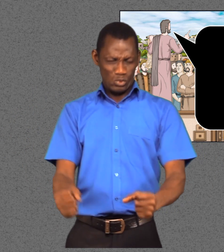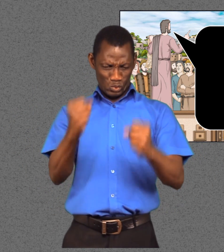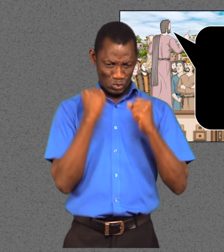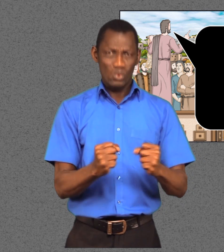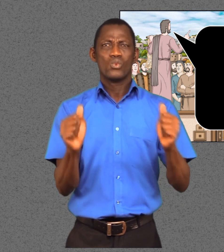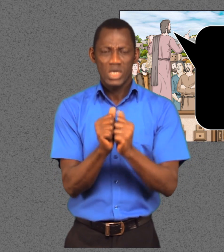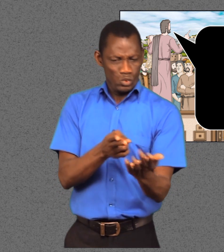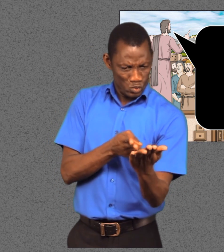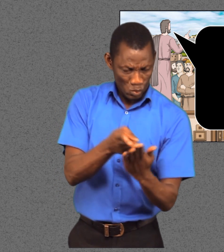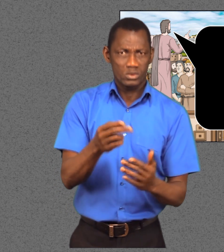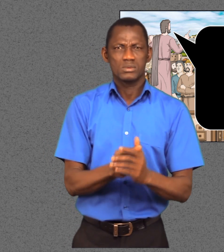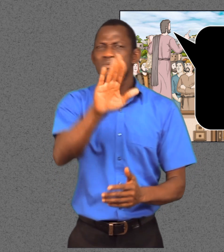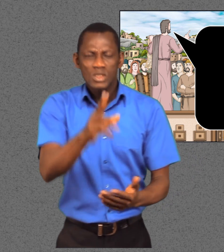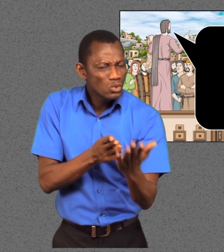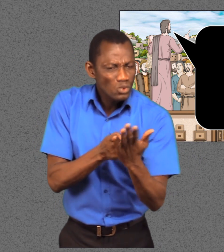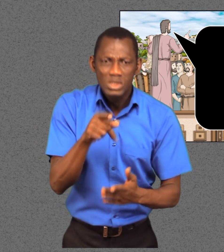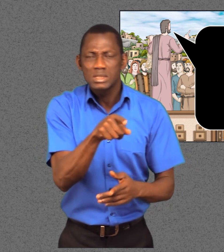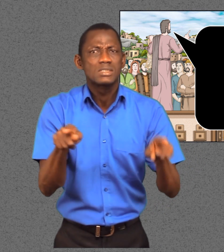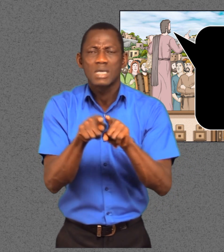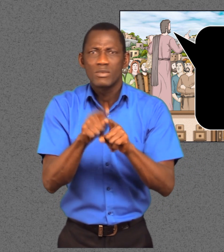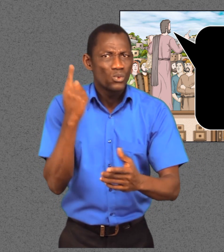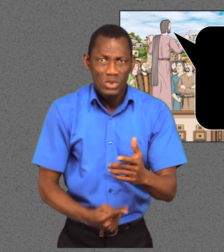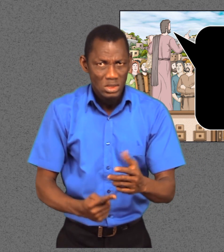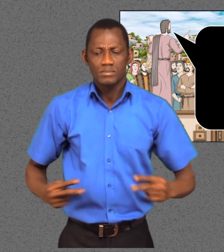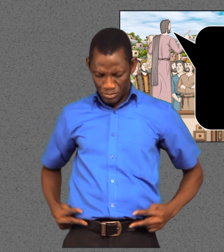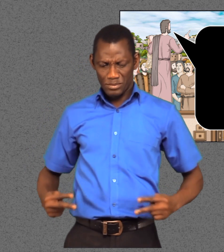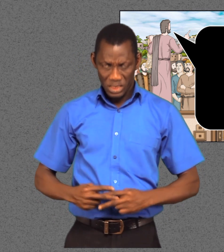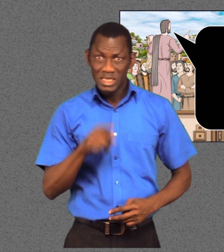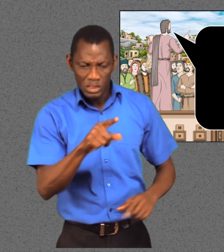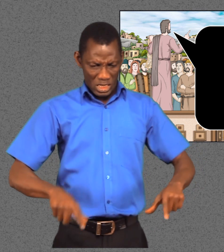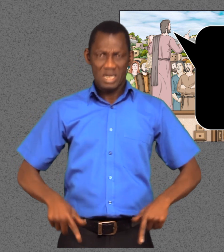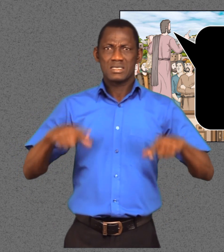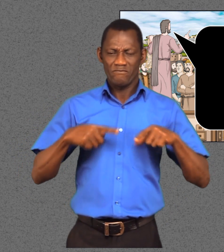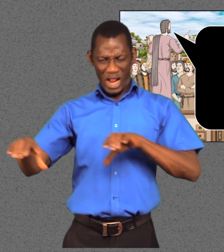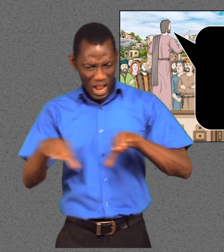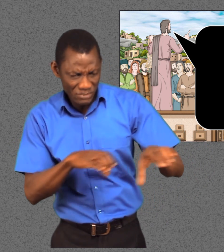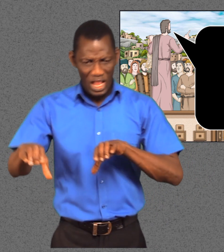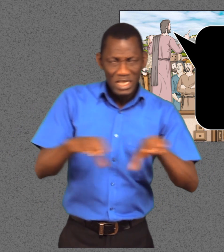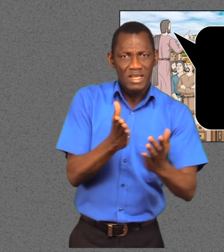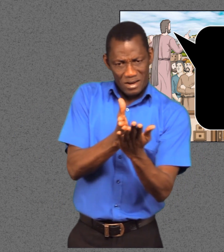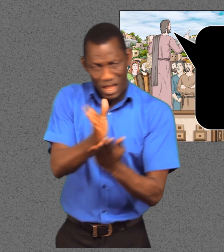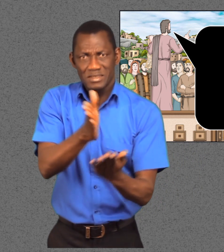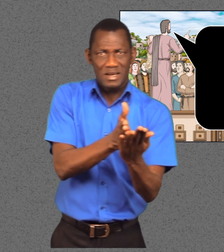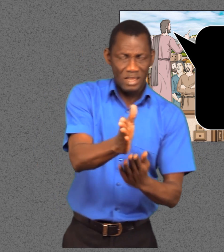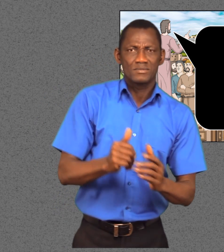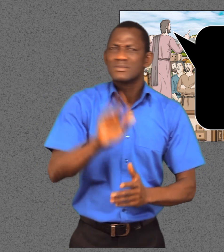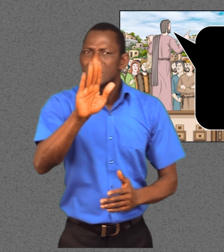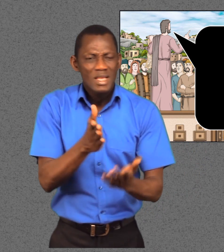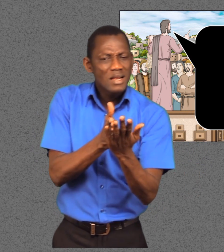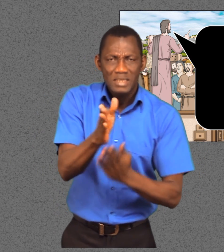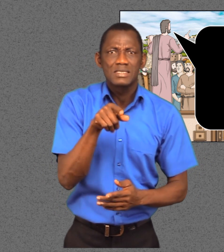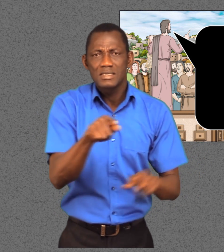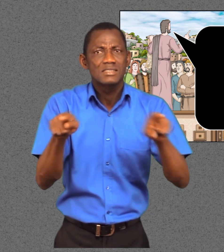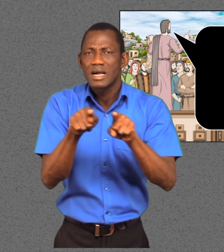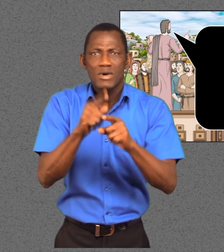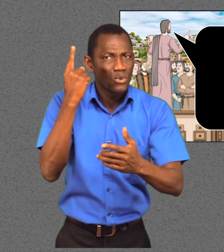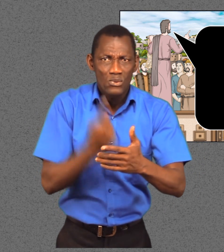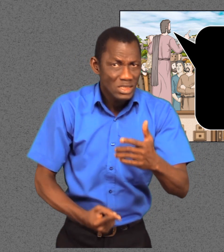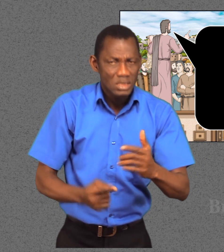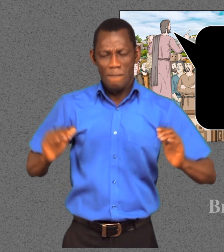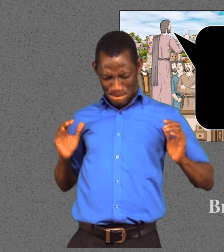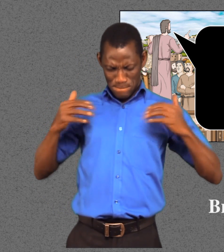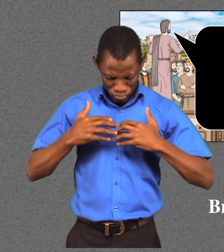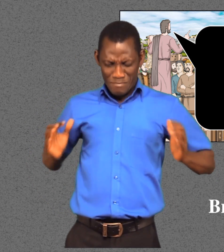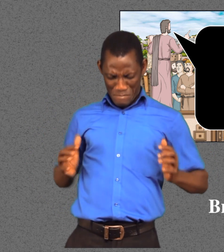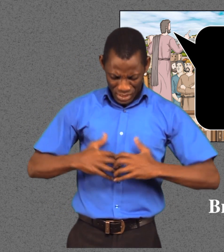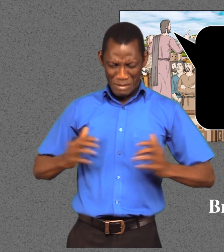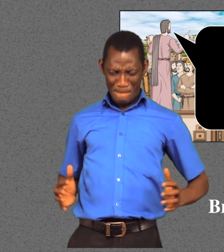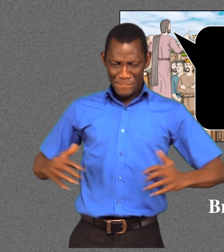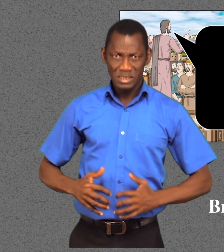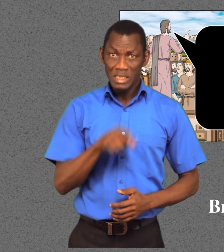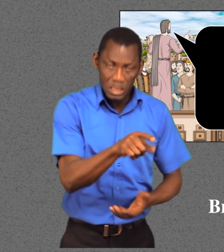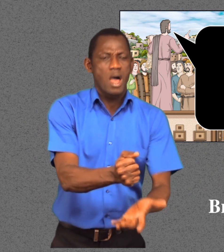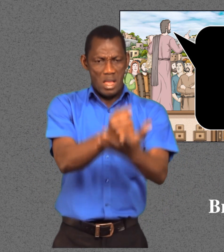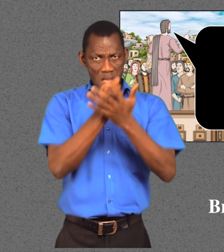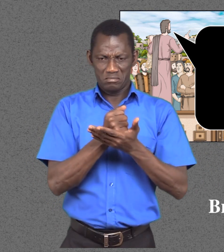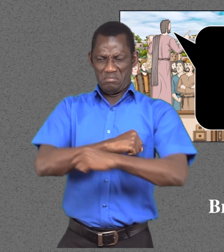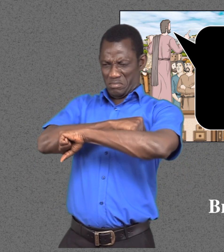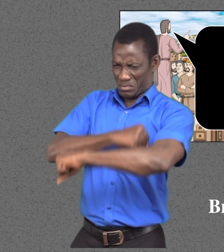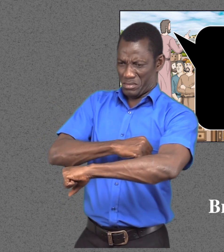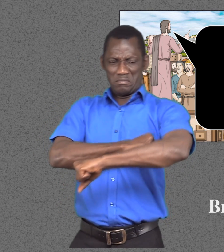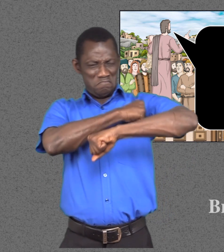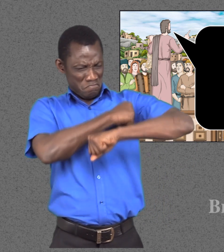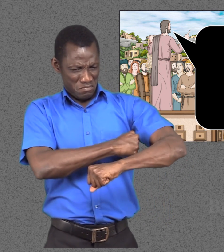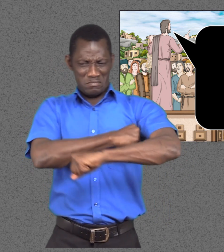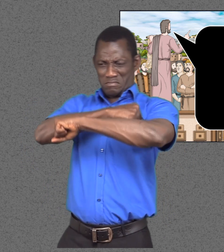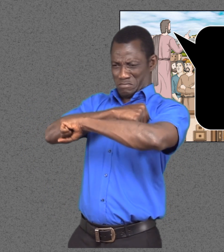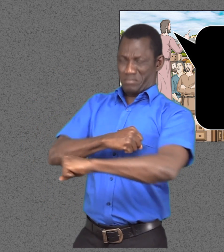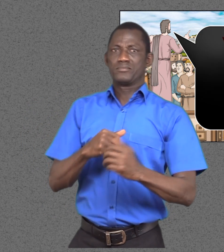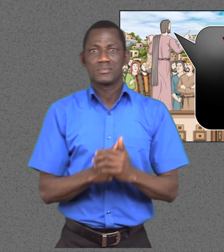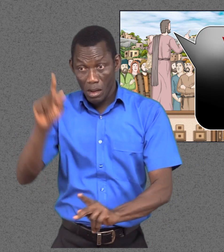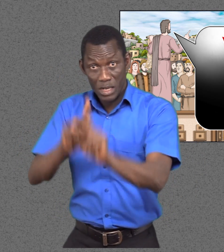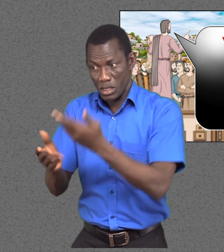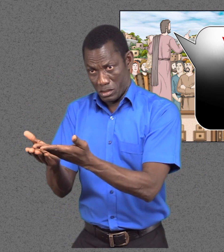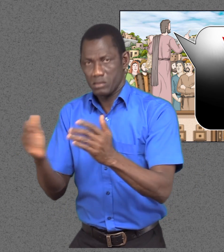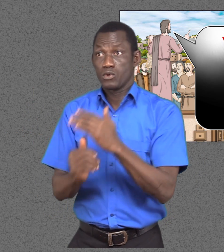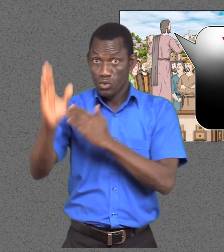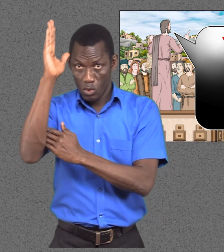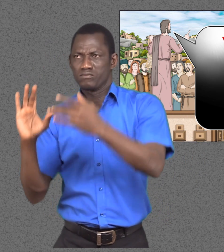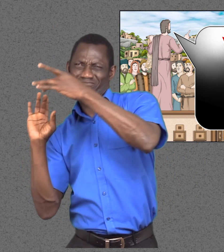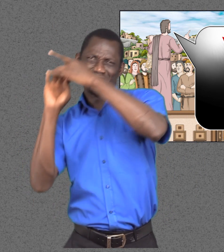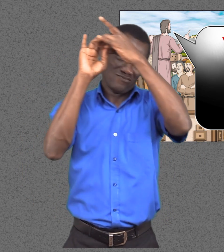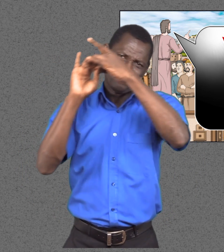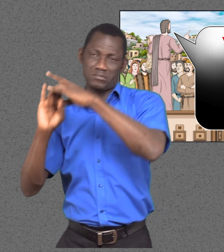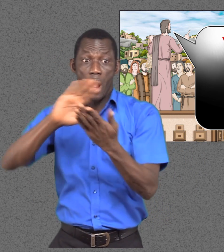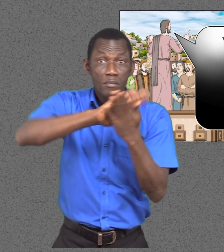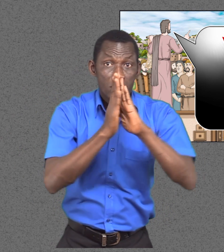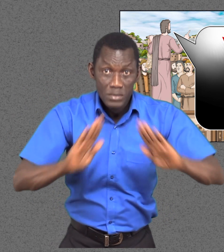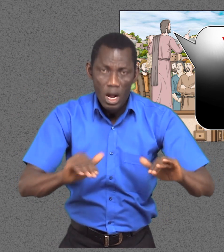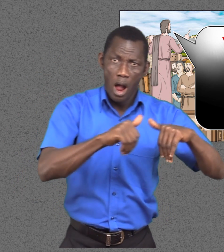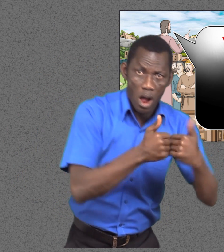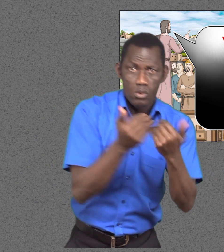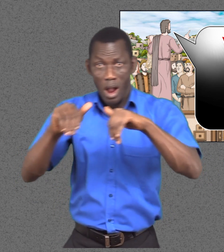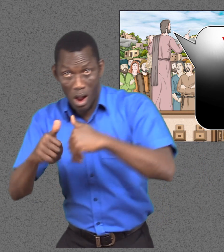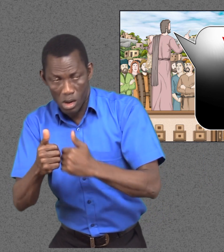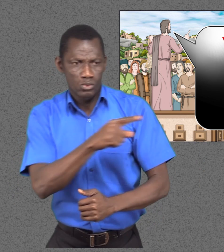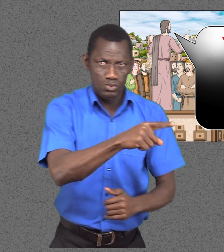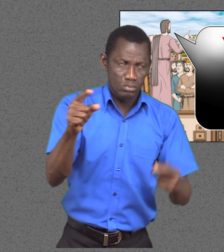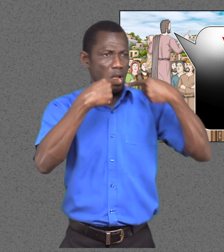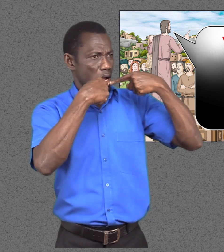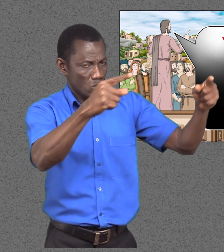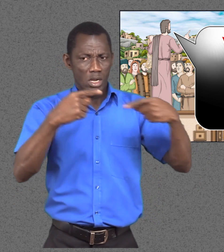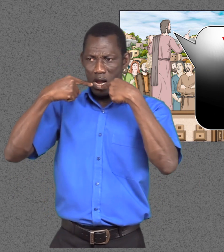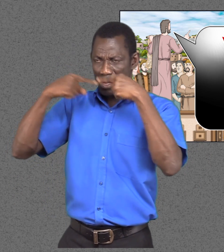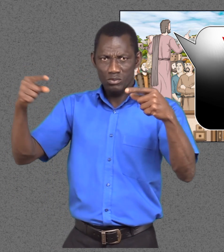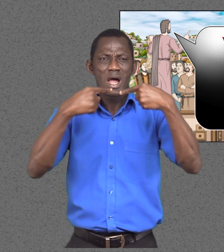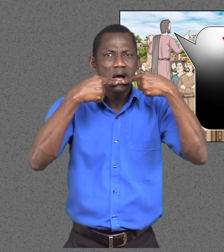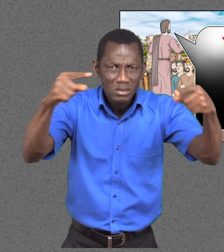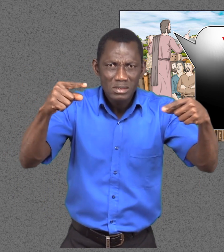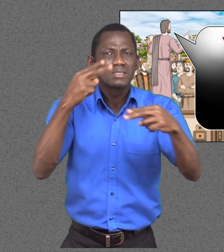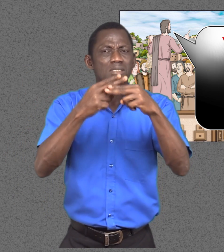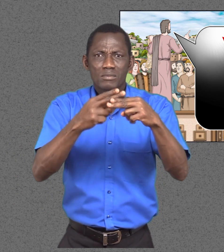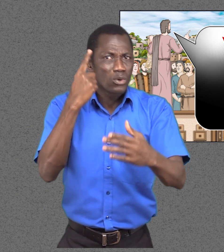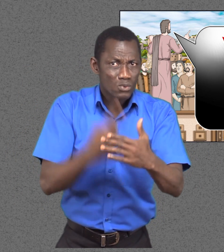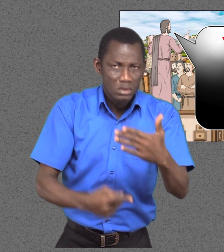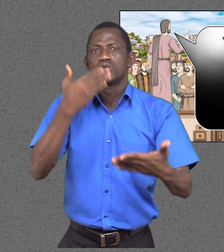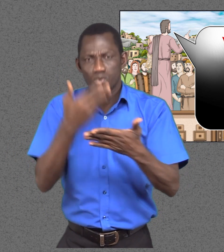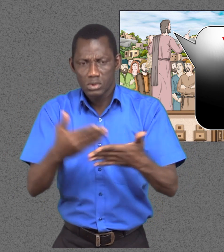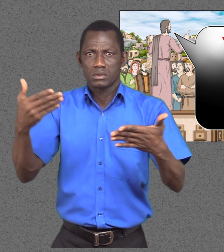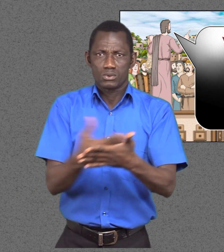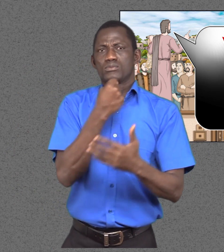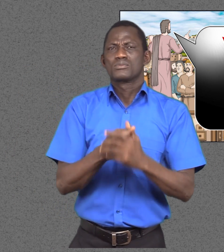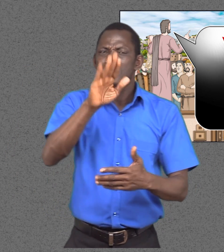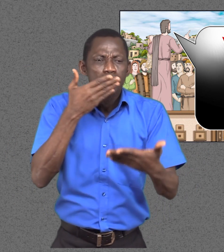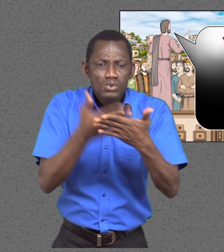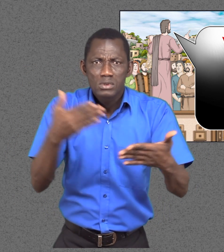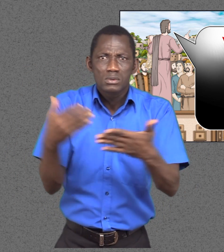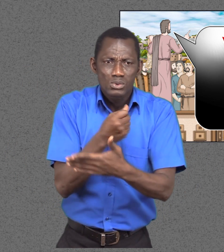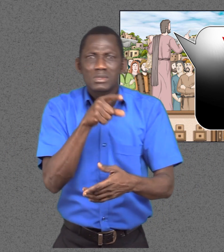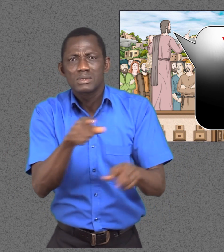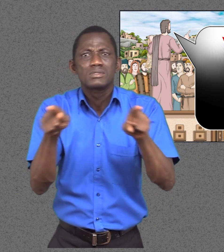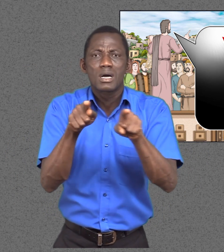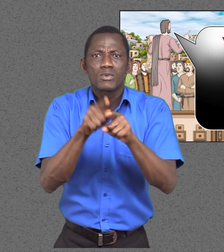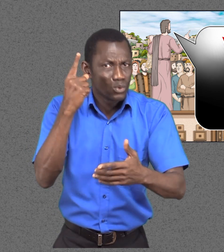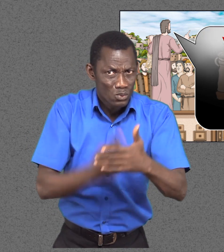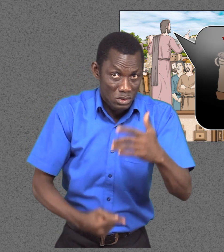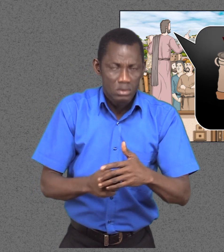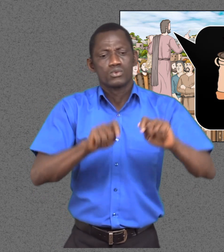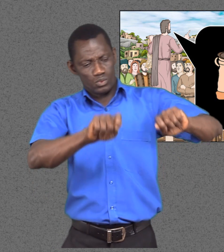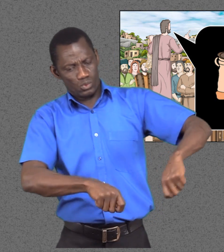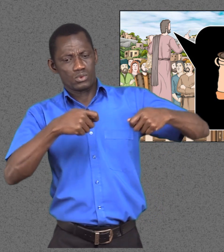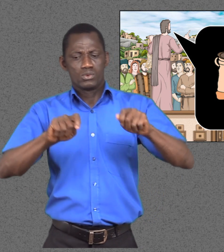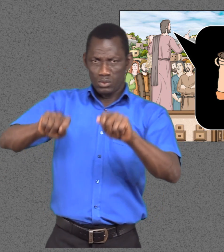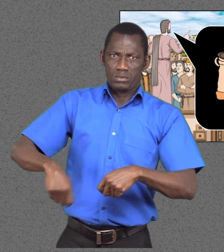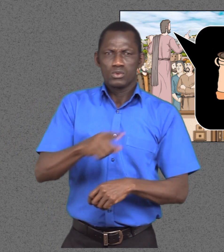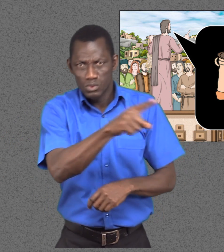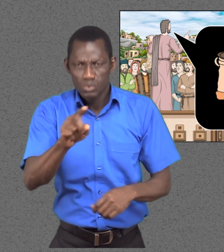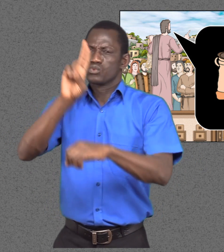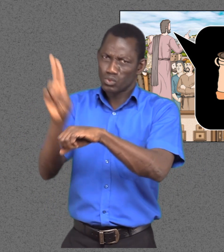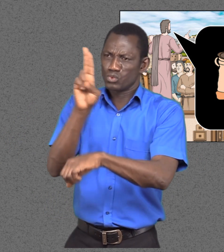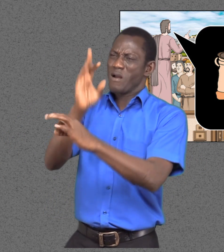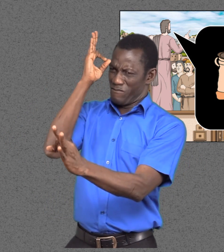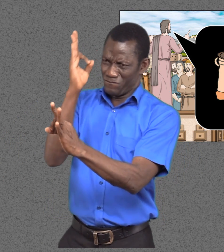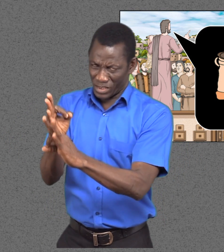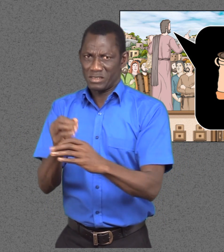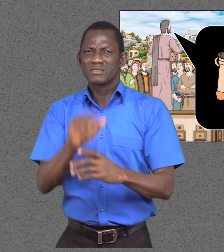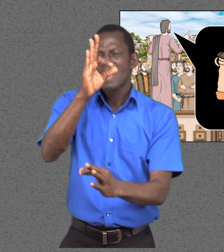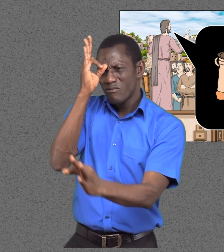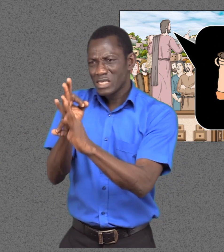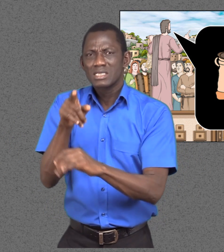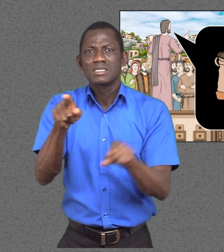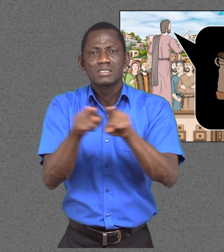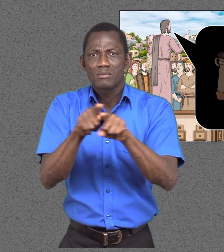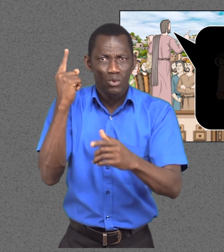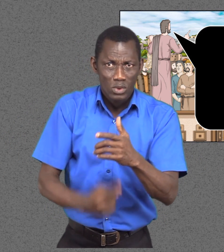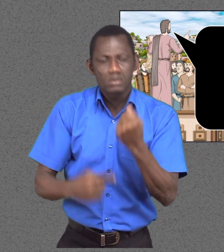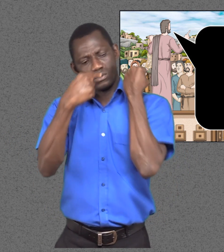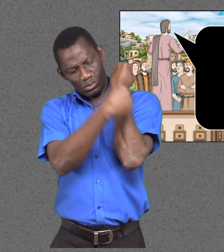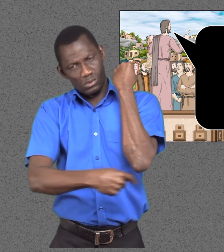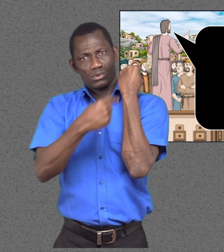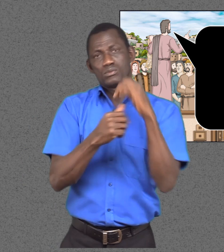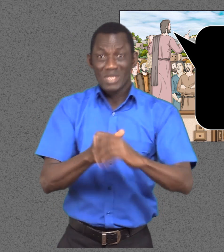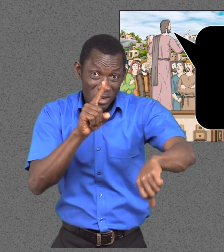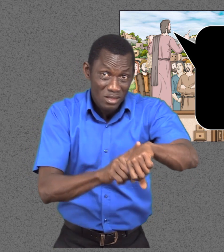Stand firm then, with the belt of truth buckled around your waist, with the breastplate of righteousness arrayed, and with your feet fitted with the readiness of the gospel of peace.